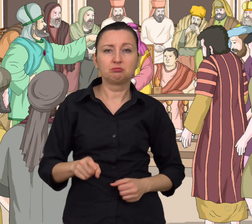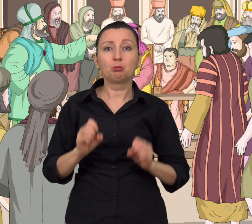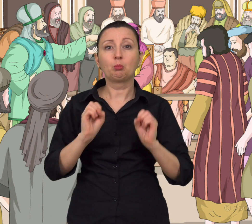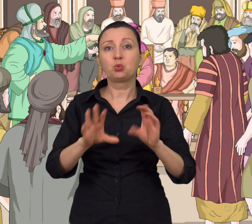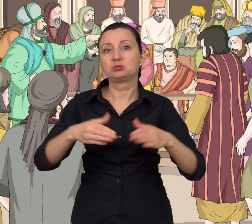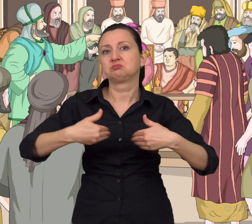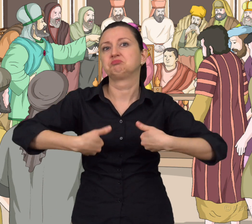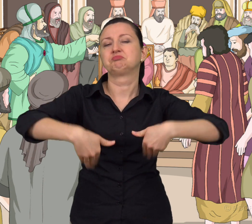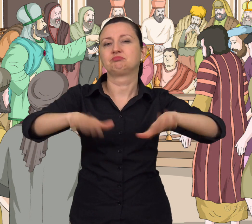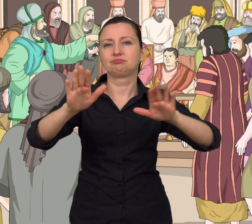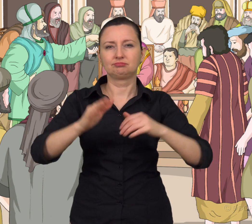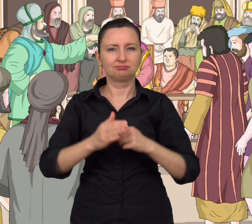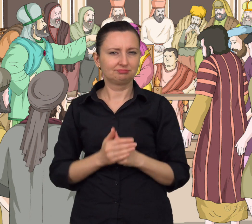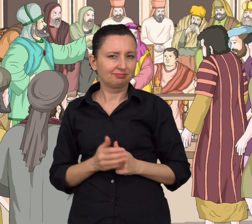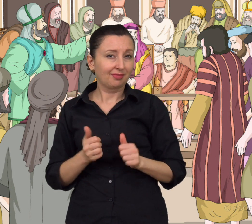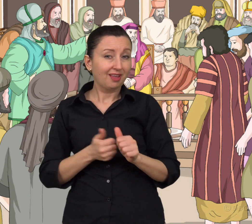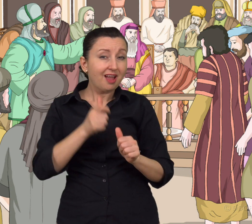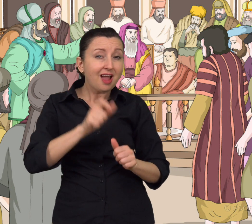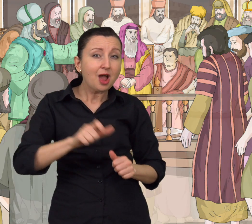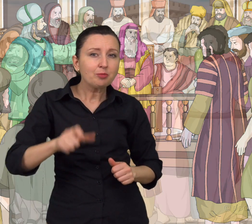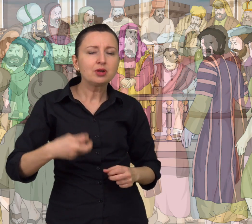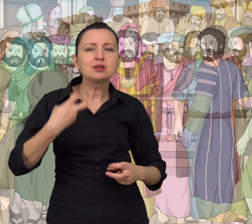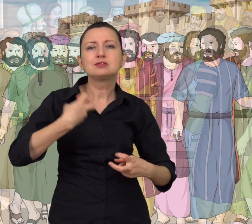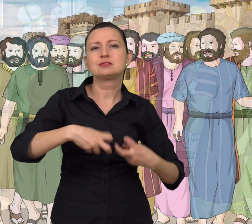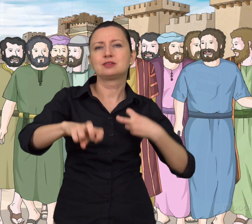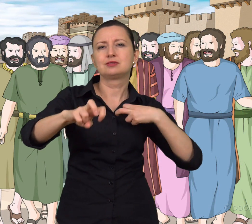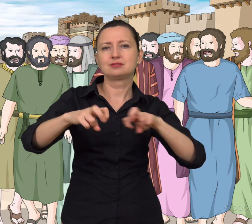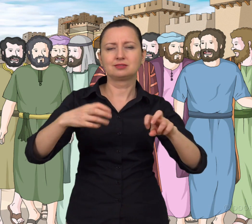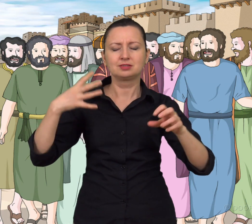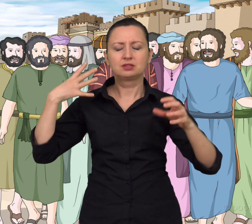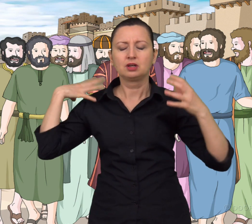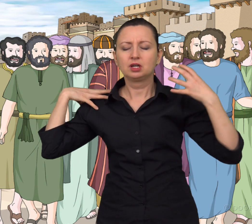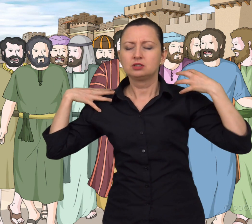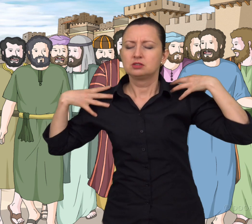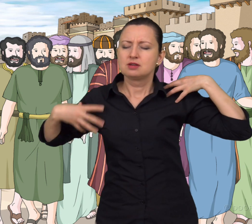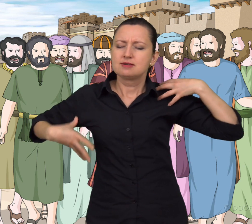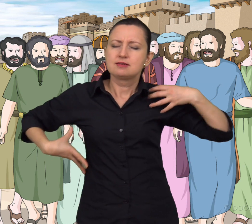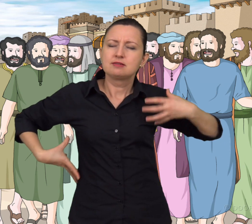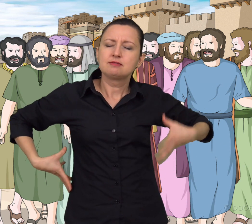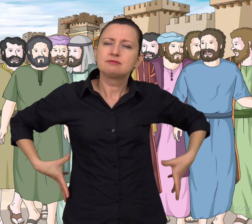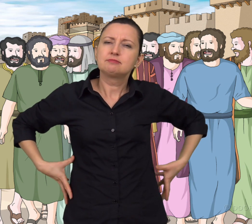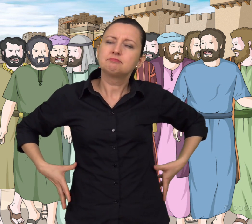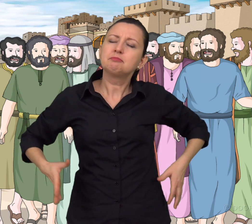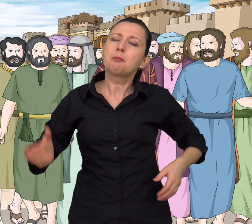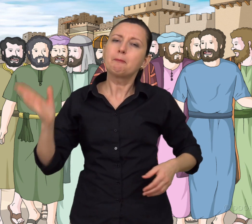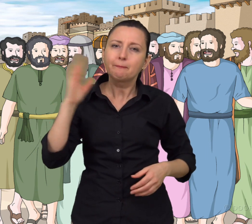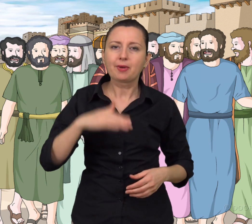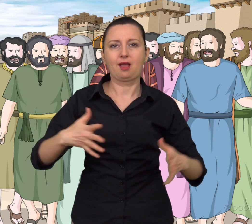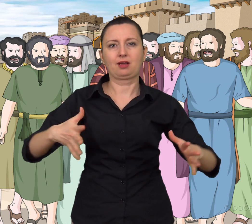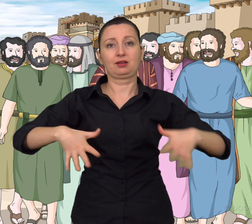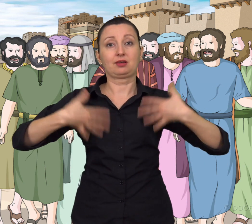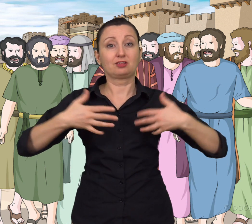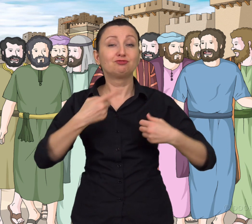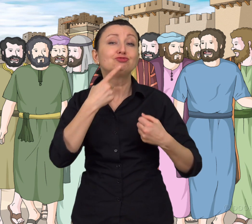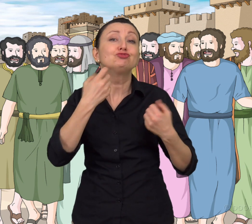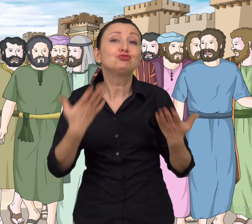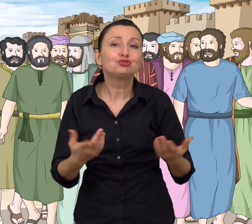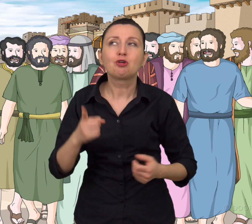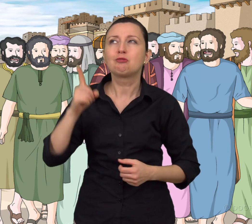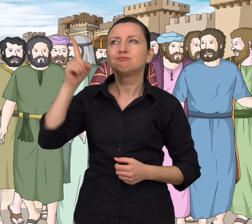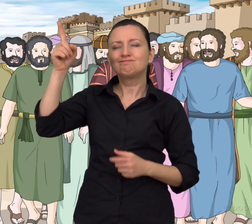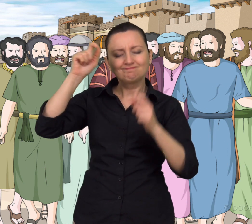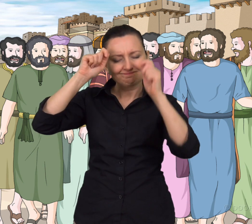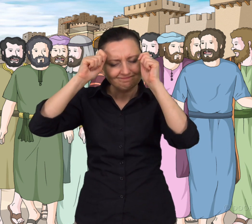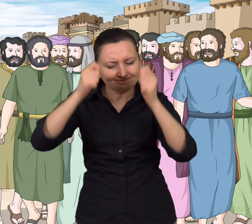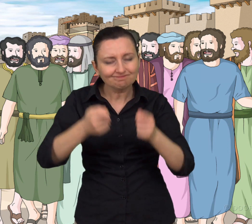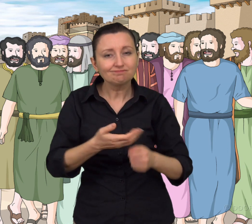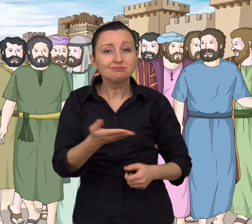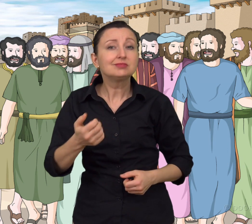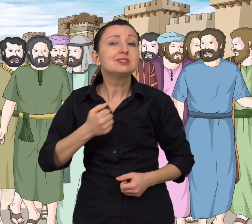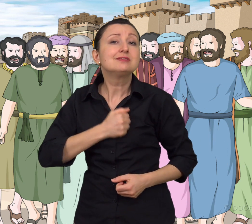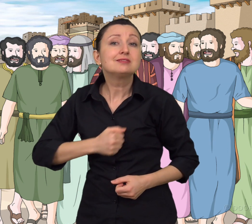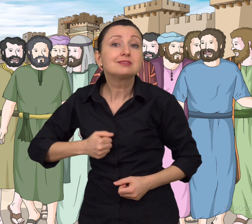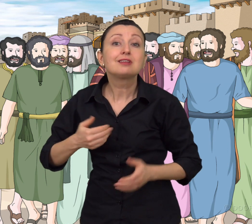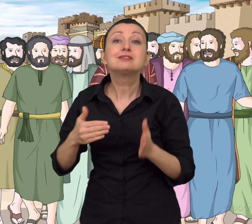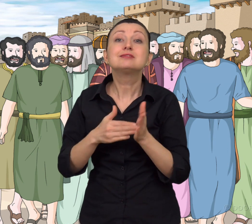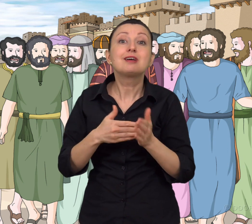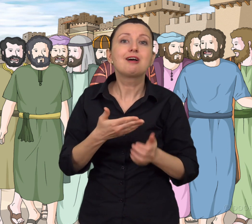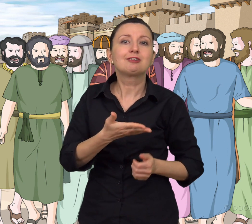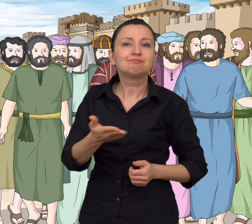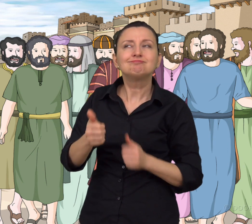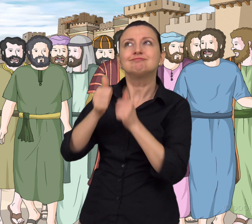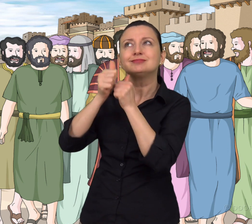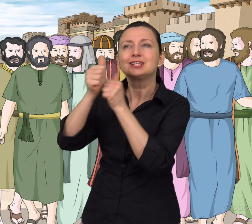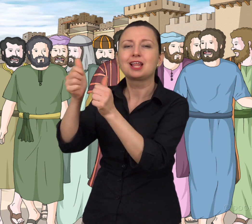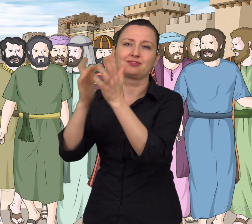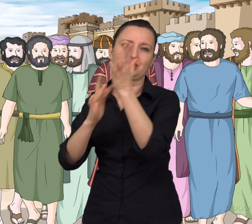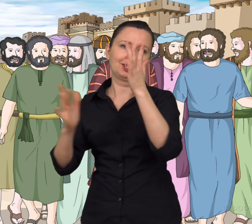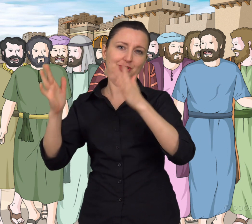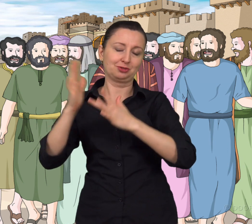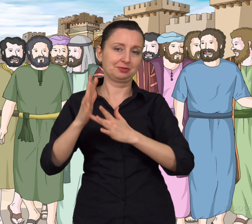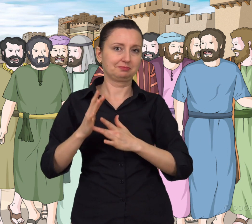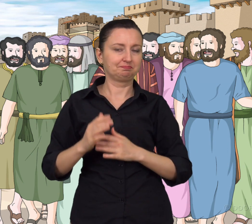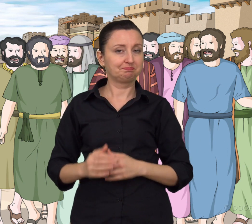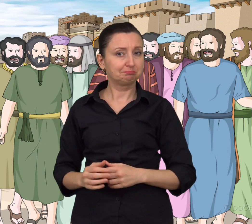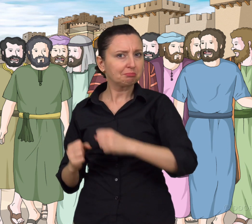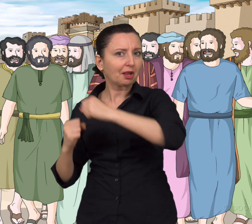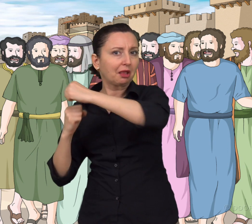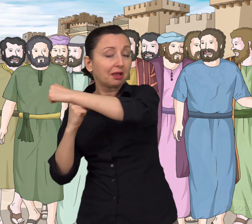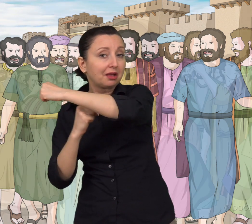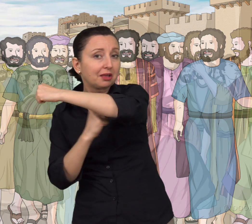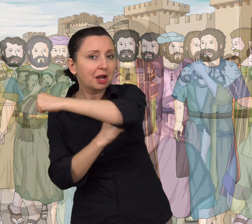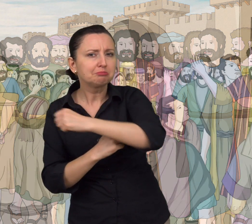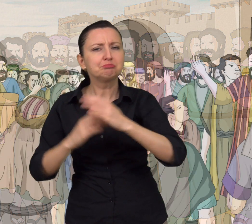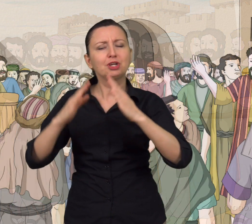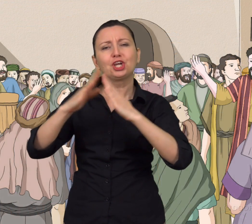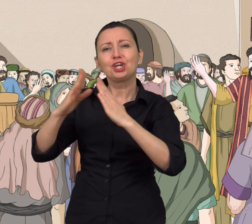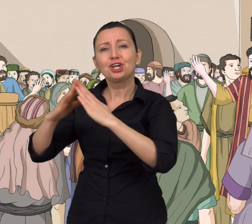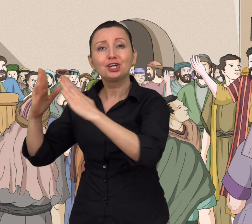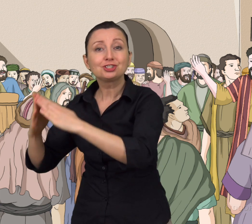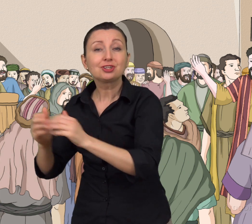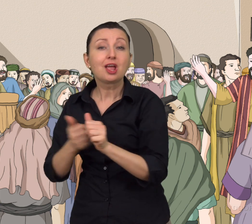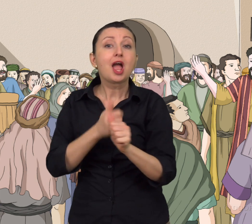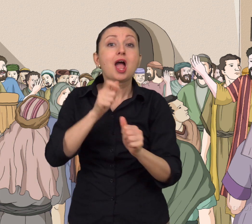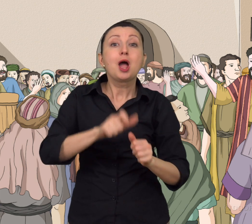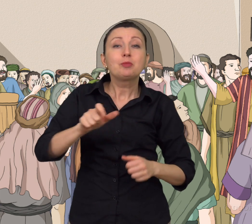The apostles left the Sanhedrin, rejoicing that they had been counted worthy of suffering disgrace for the Name.